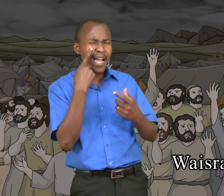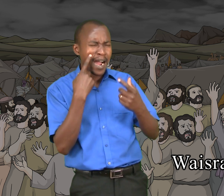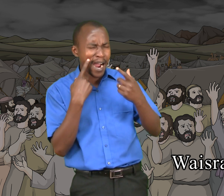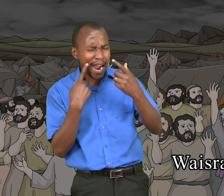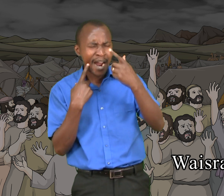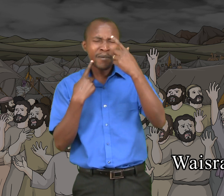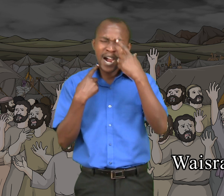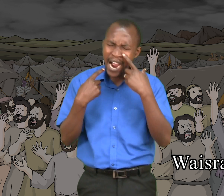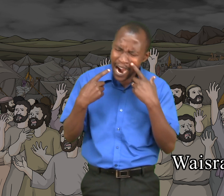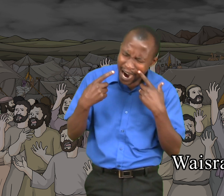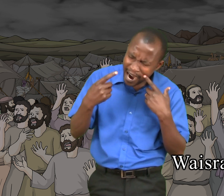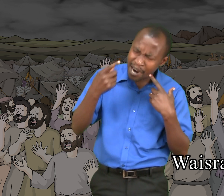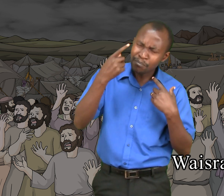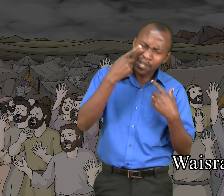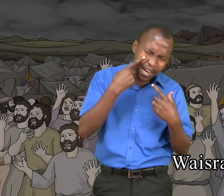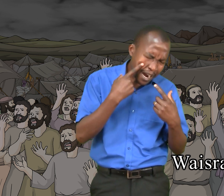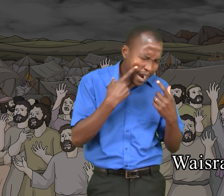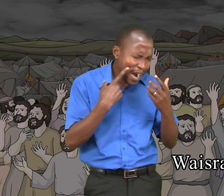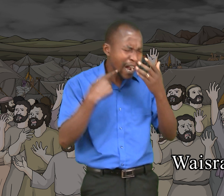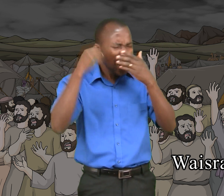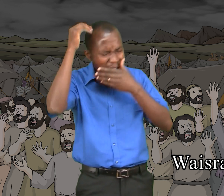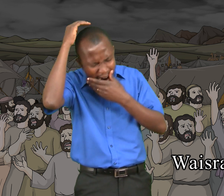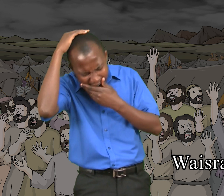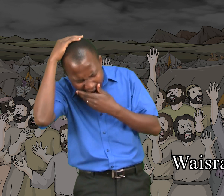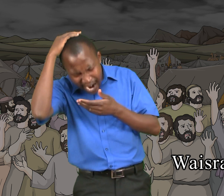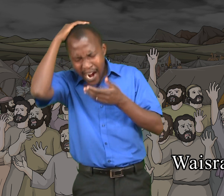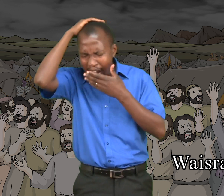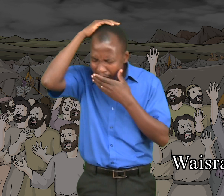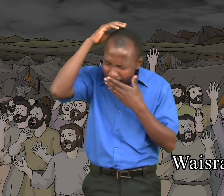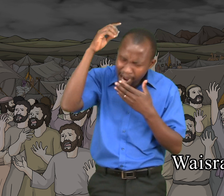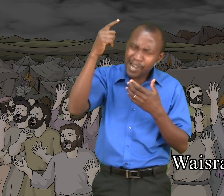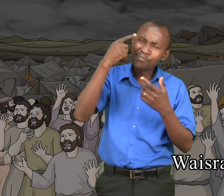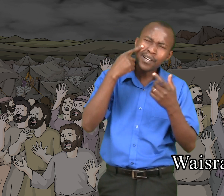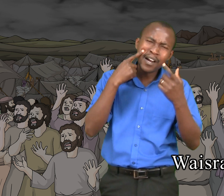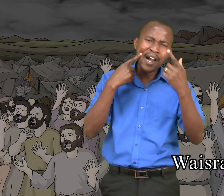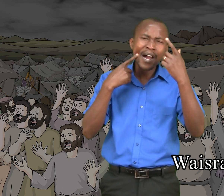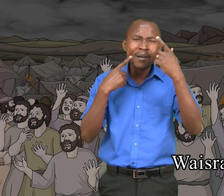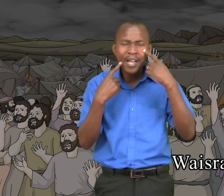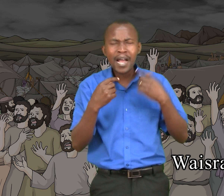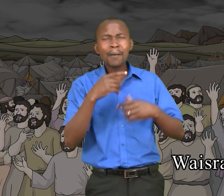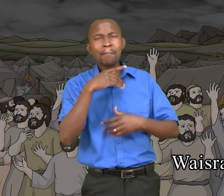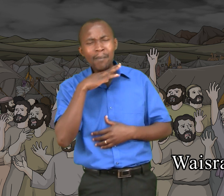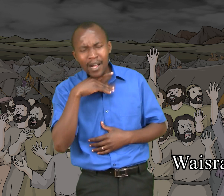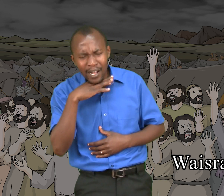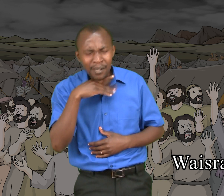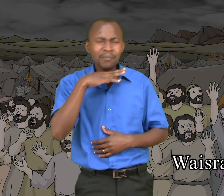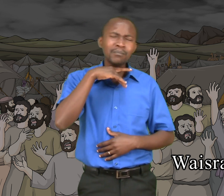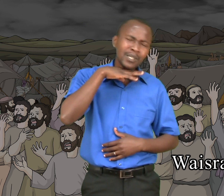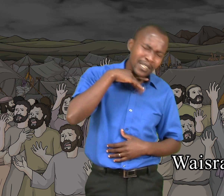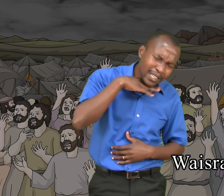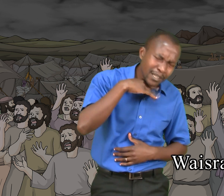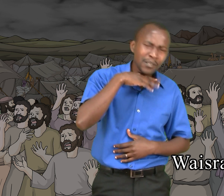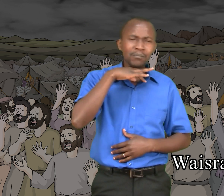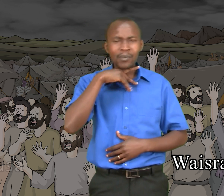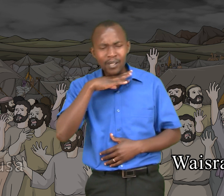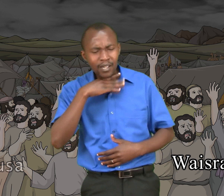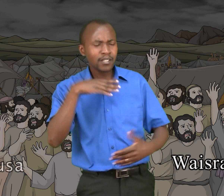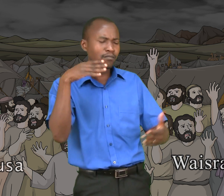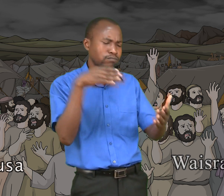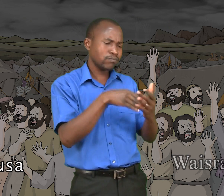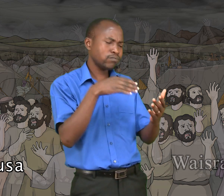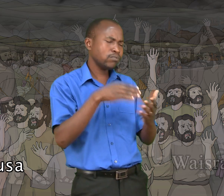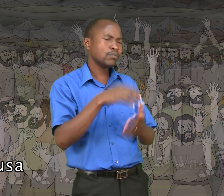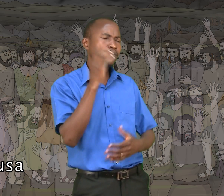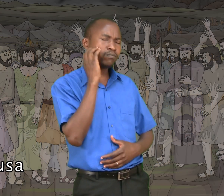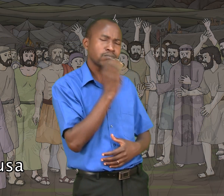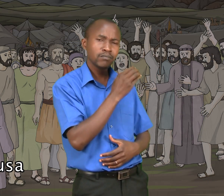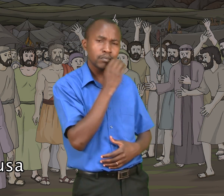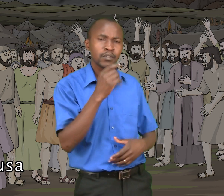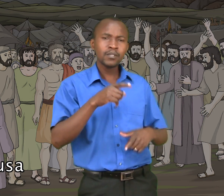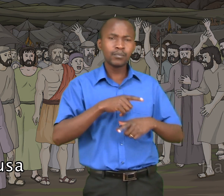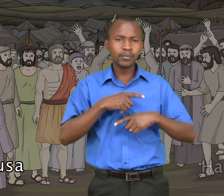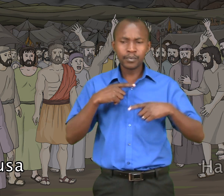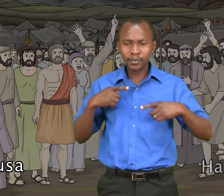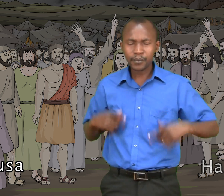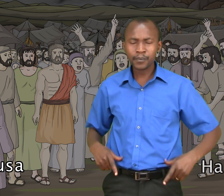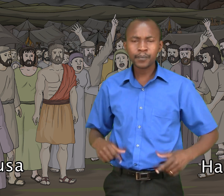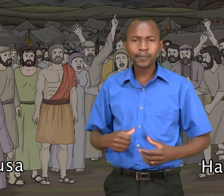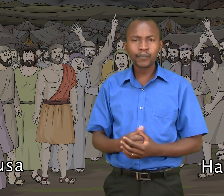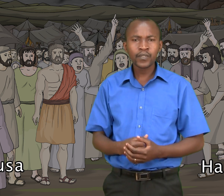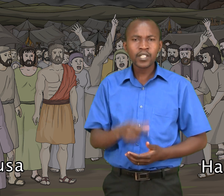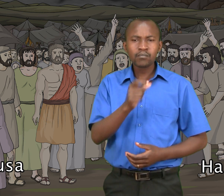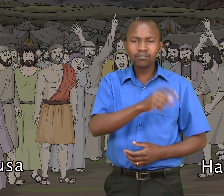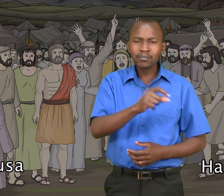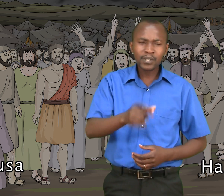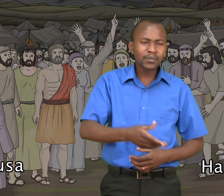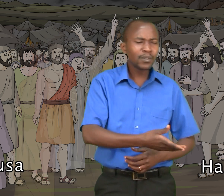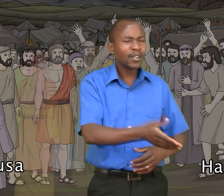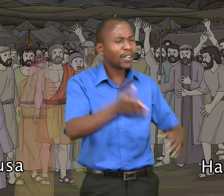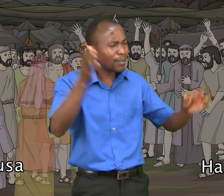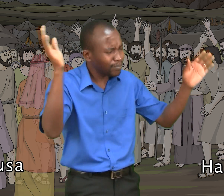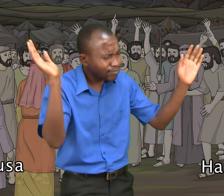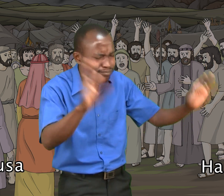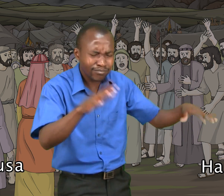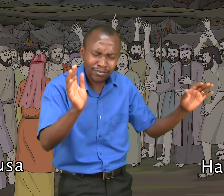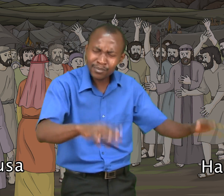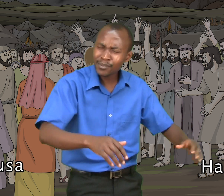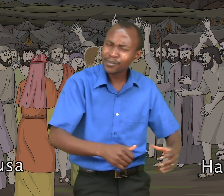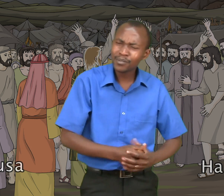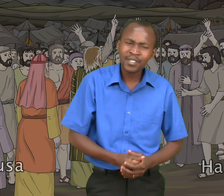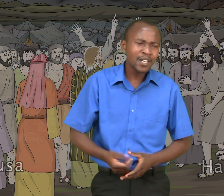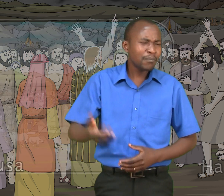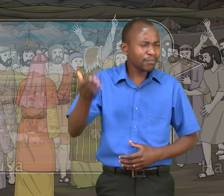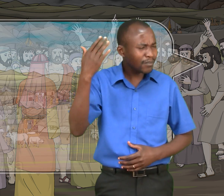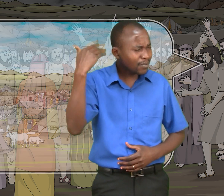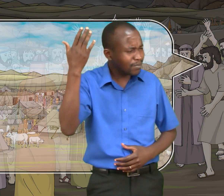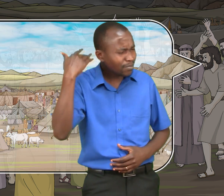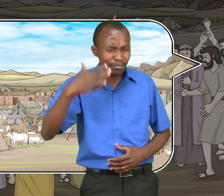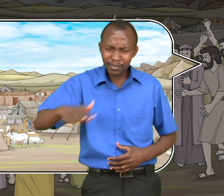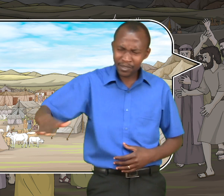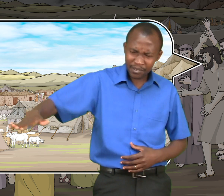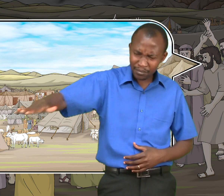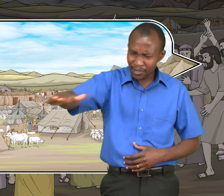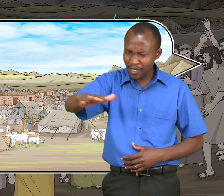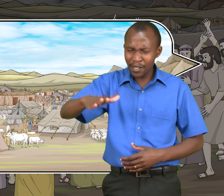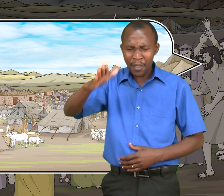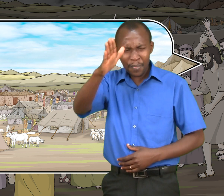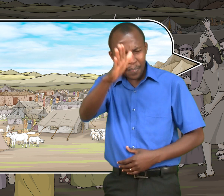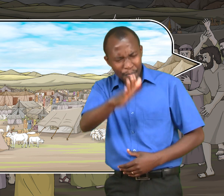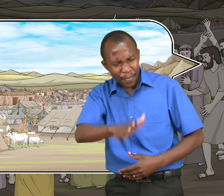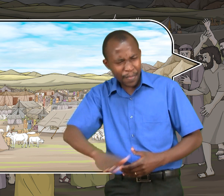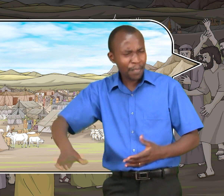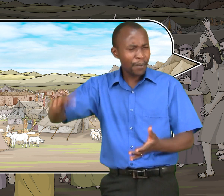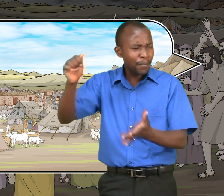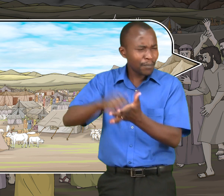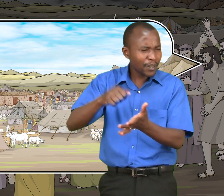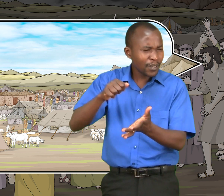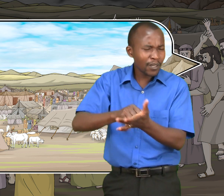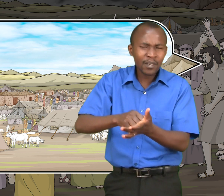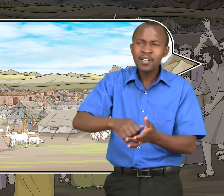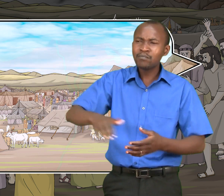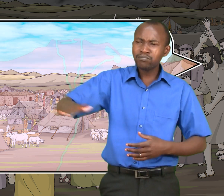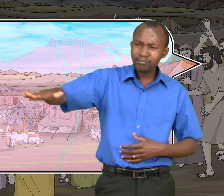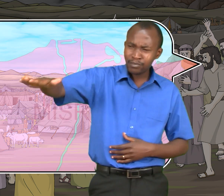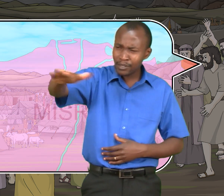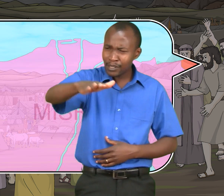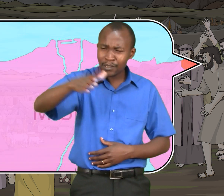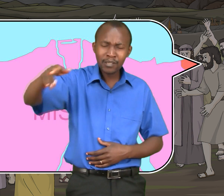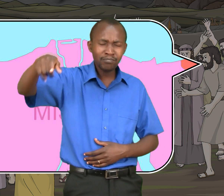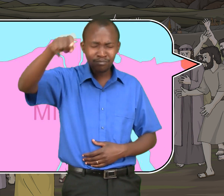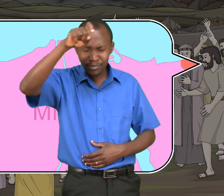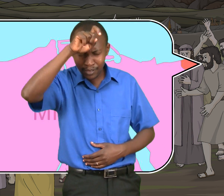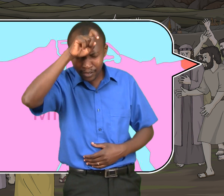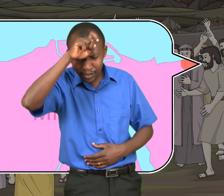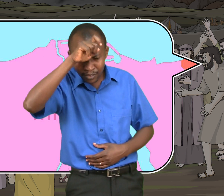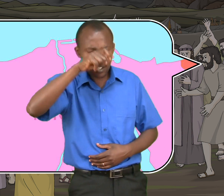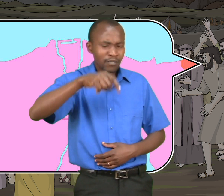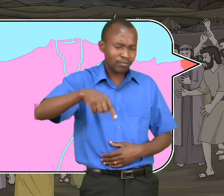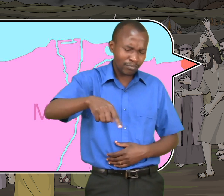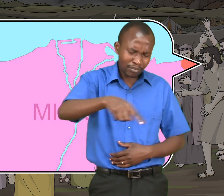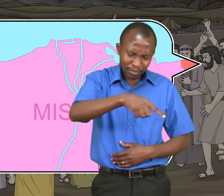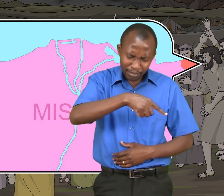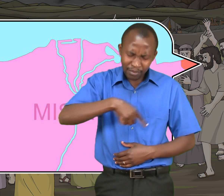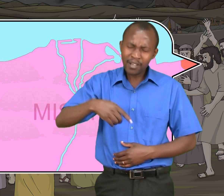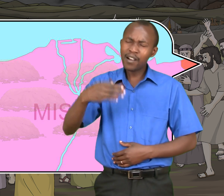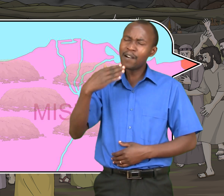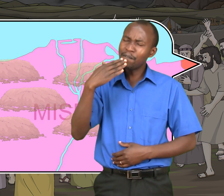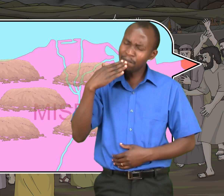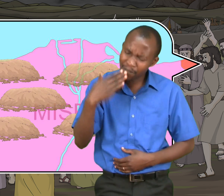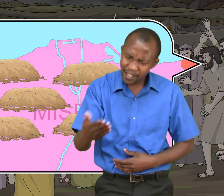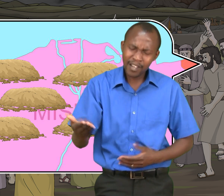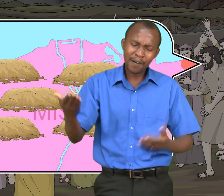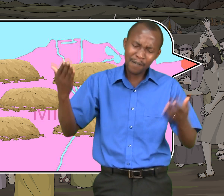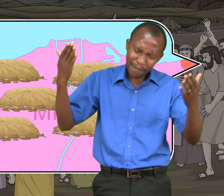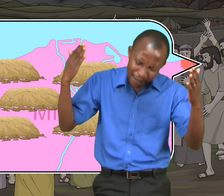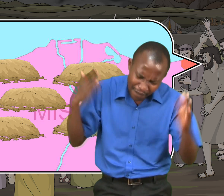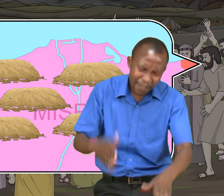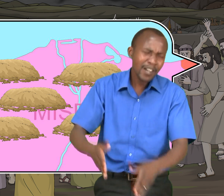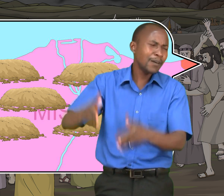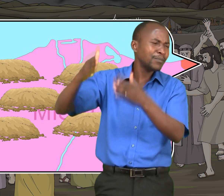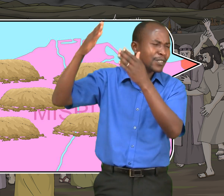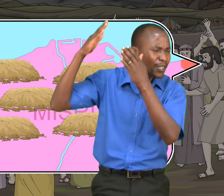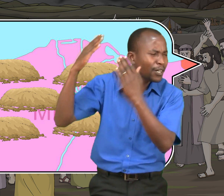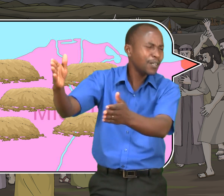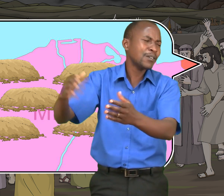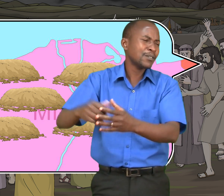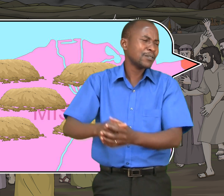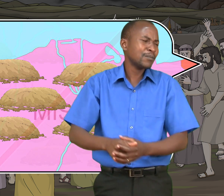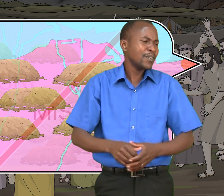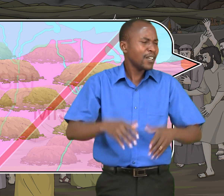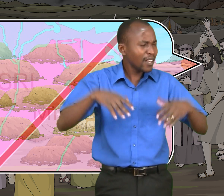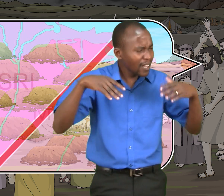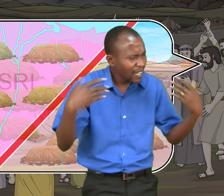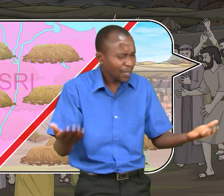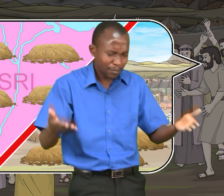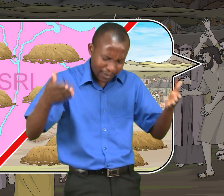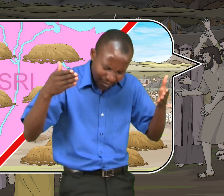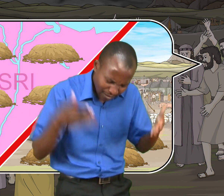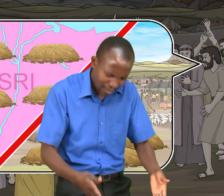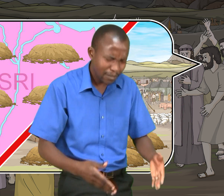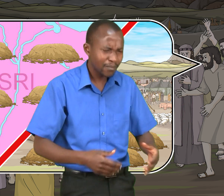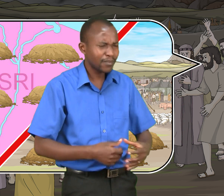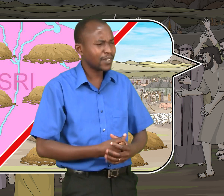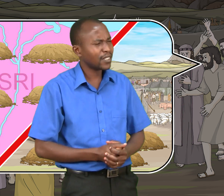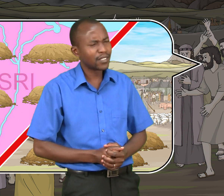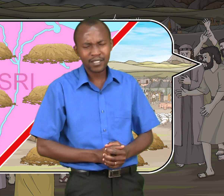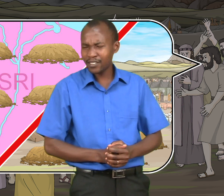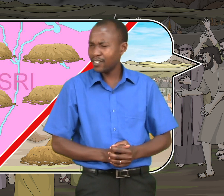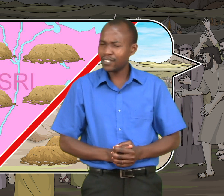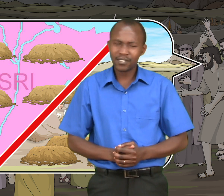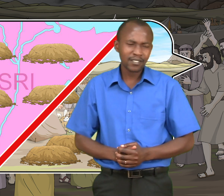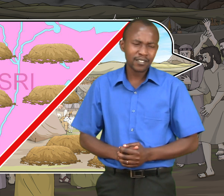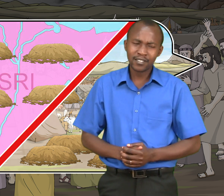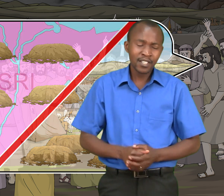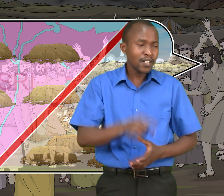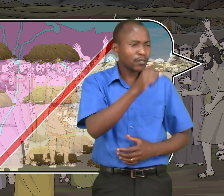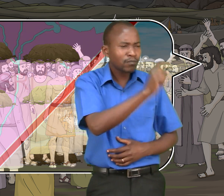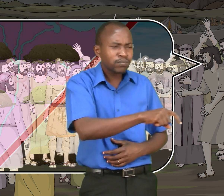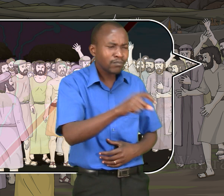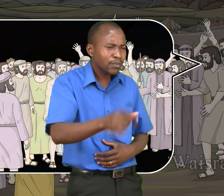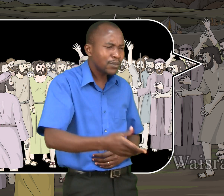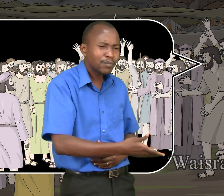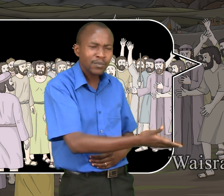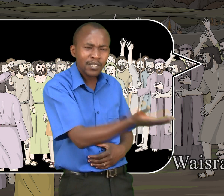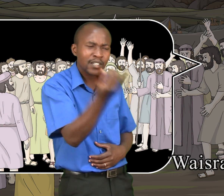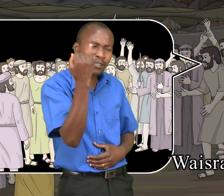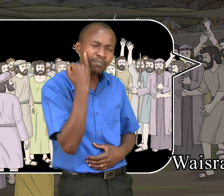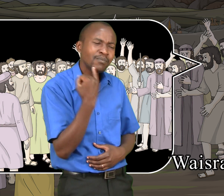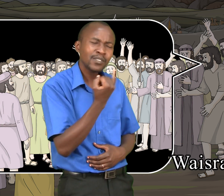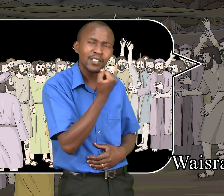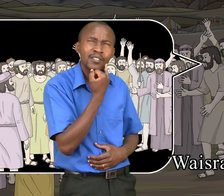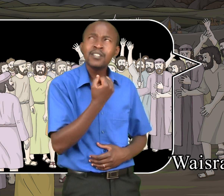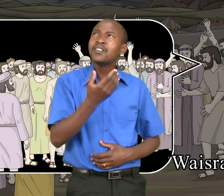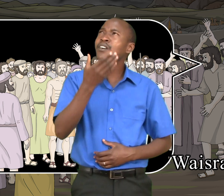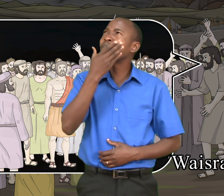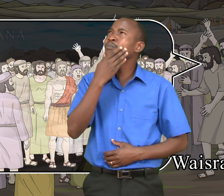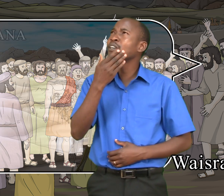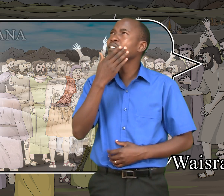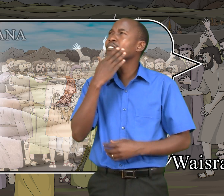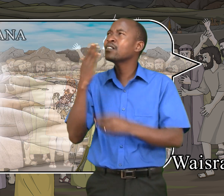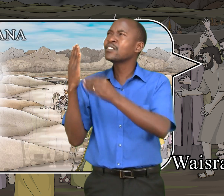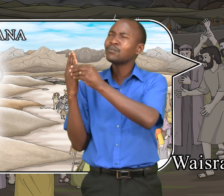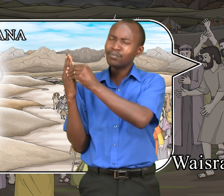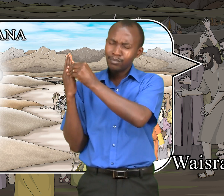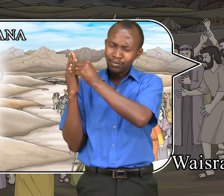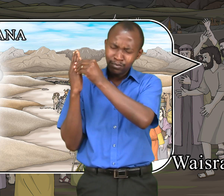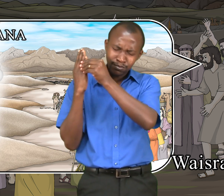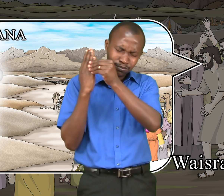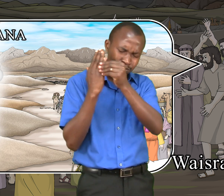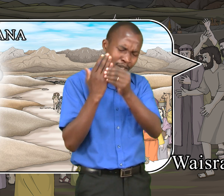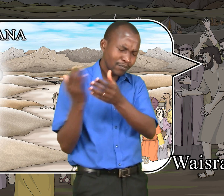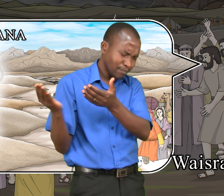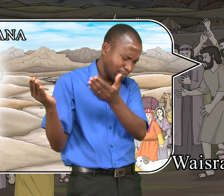All the Israelites grumbled against Moses and Aaron, and the whole congregation said to them, “If only we had died in the land of Egypt, or if only we had died in this wilderness!